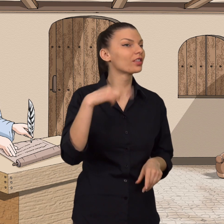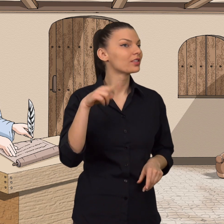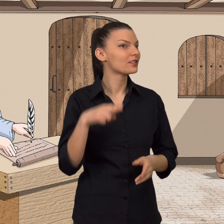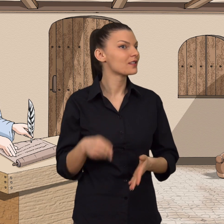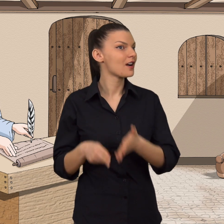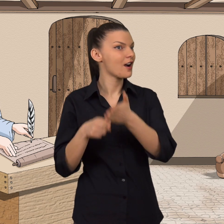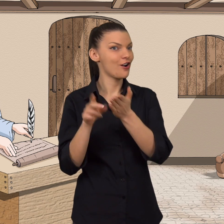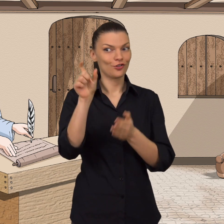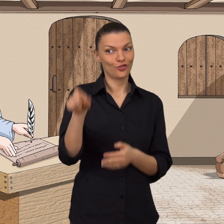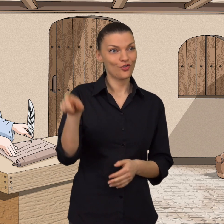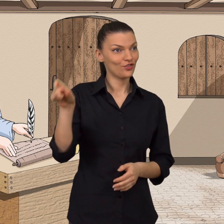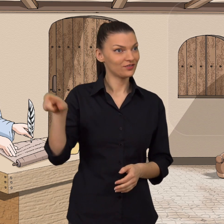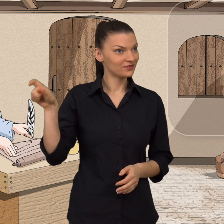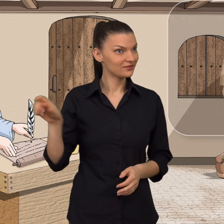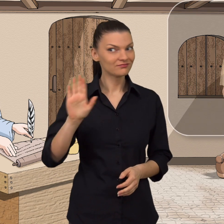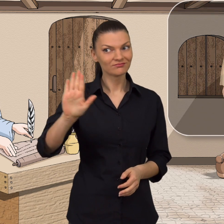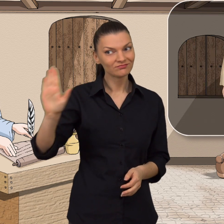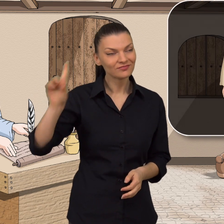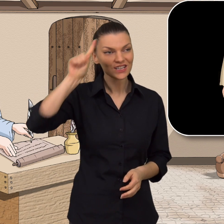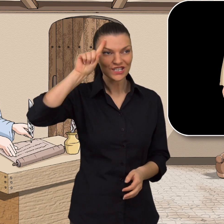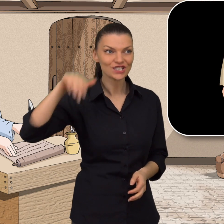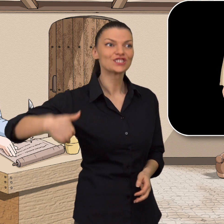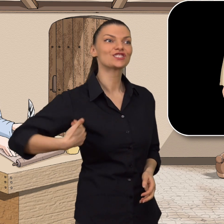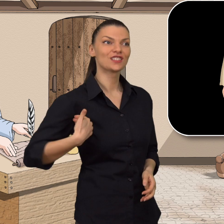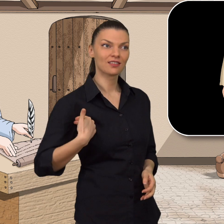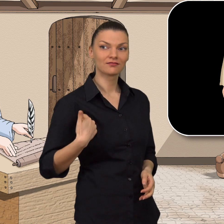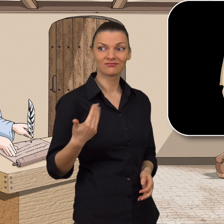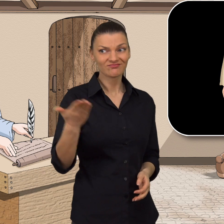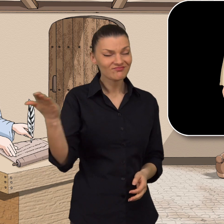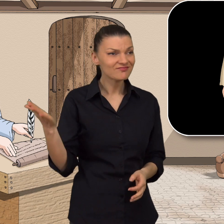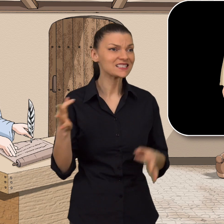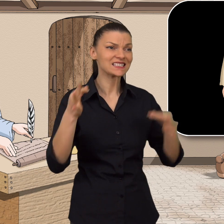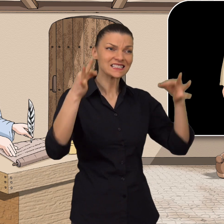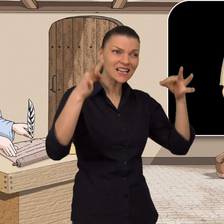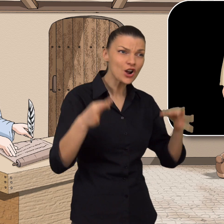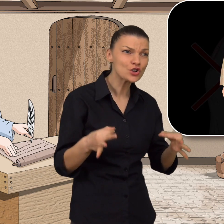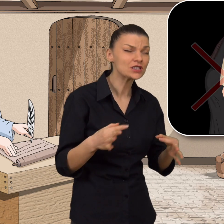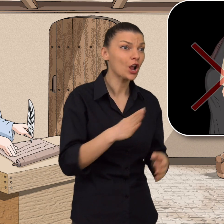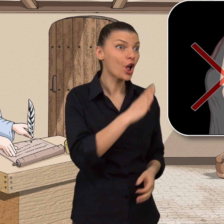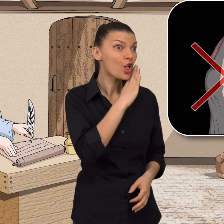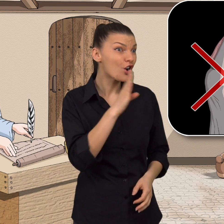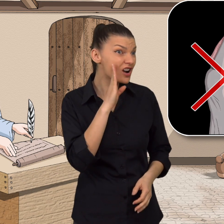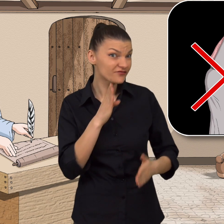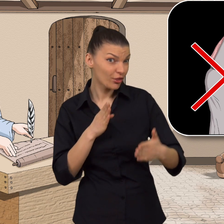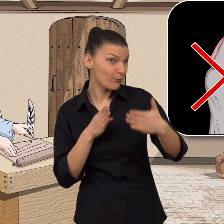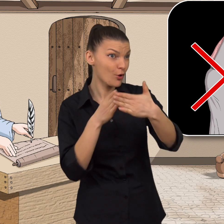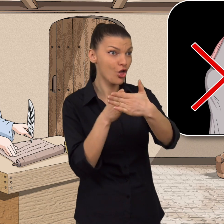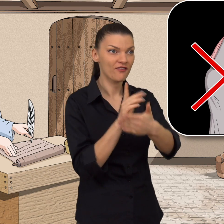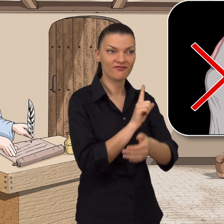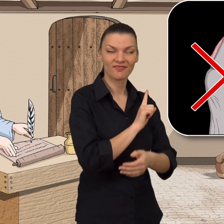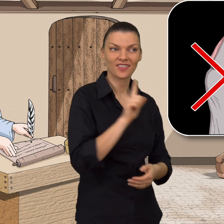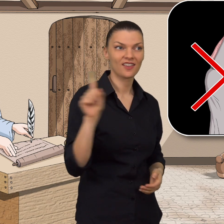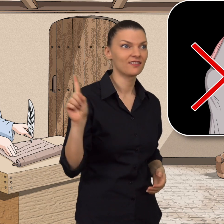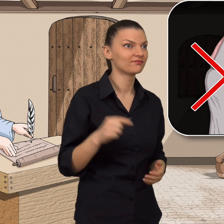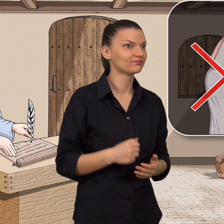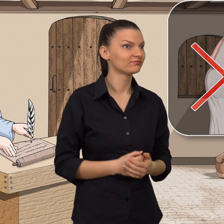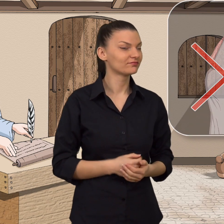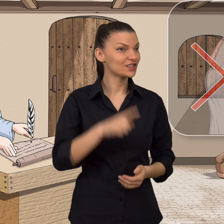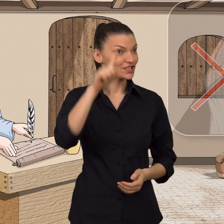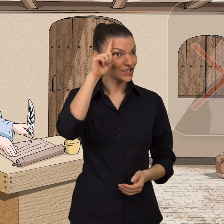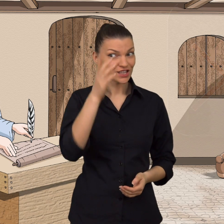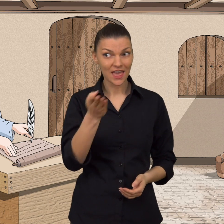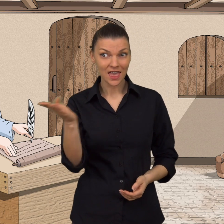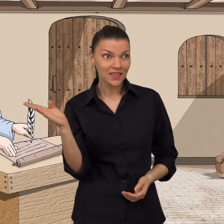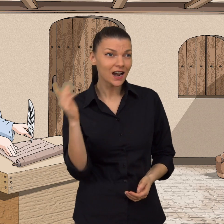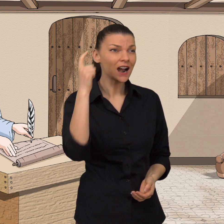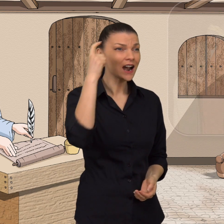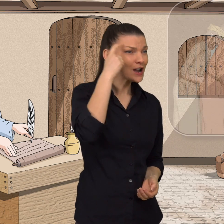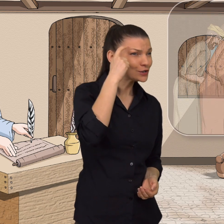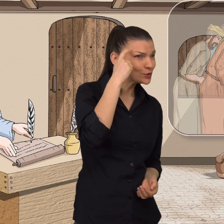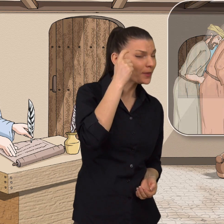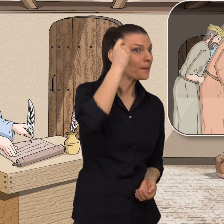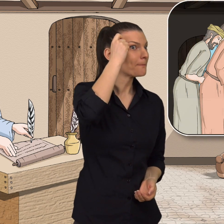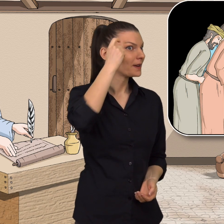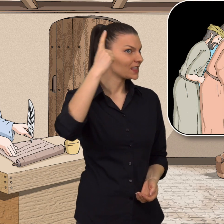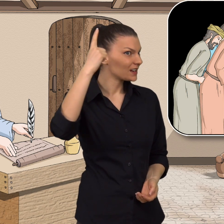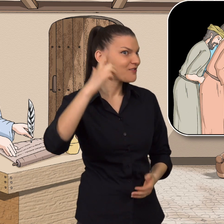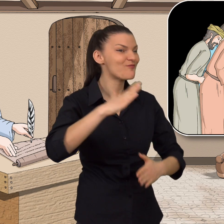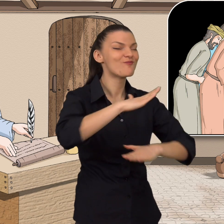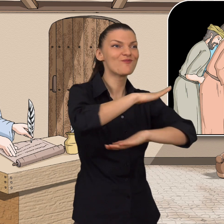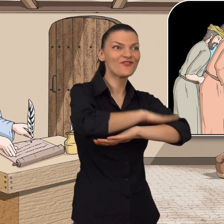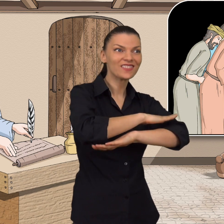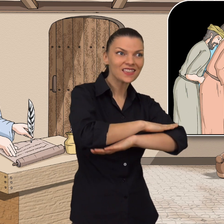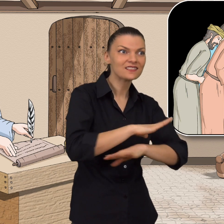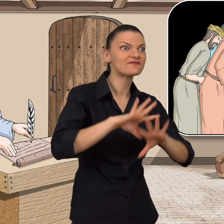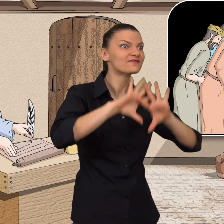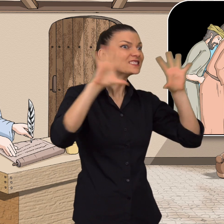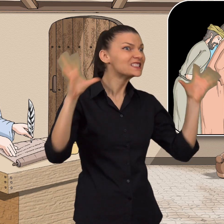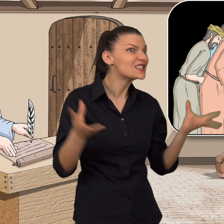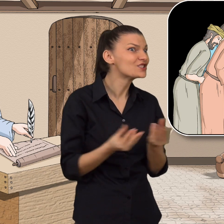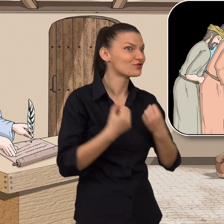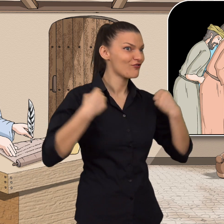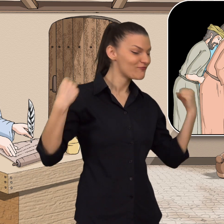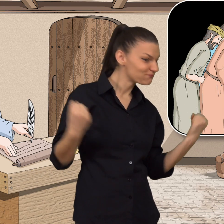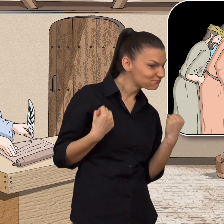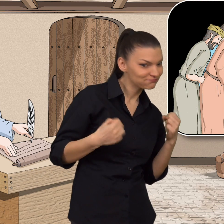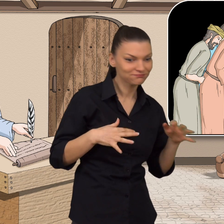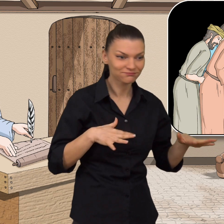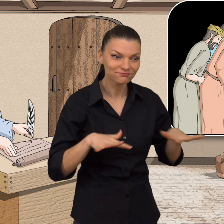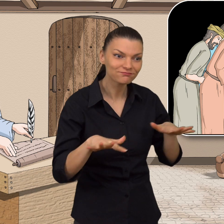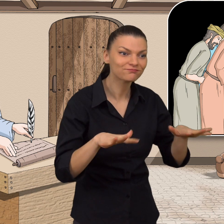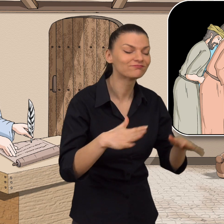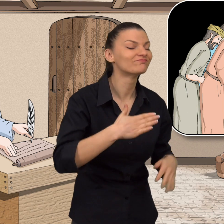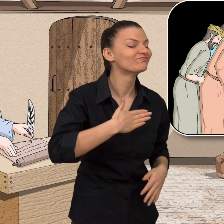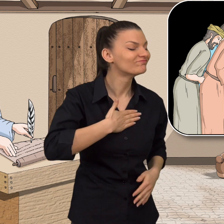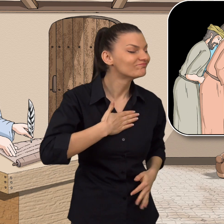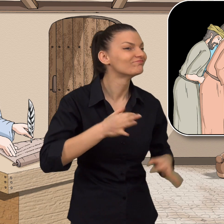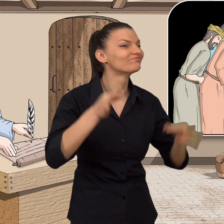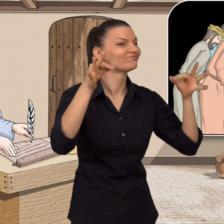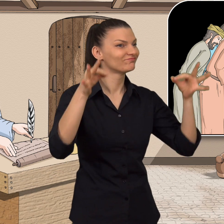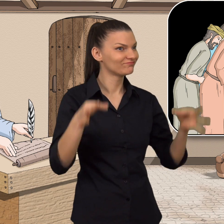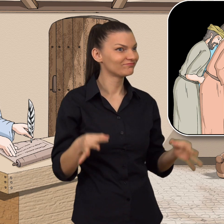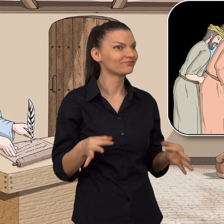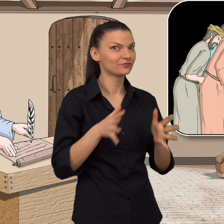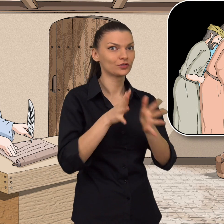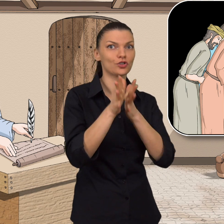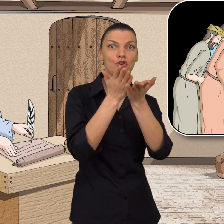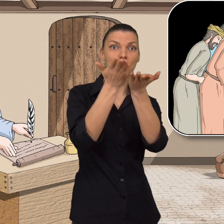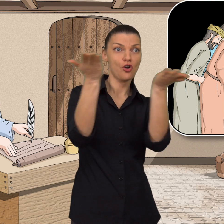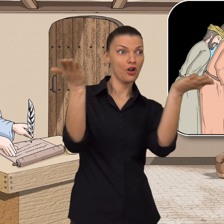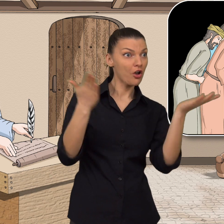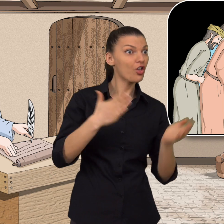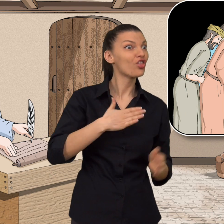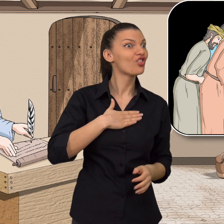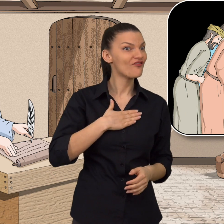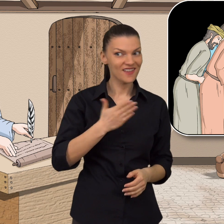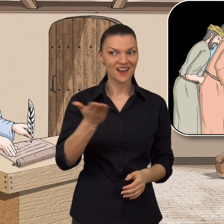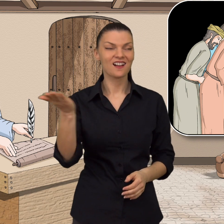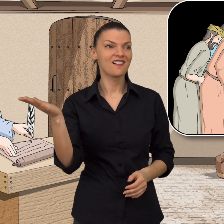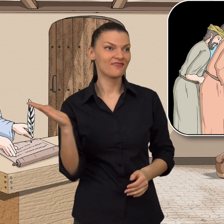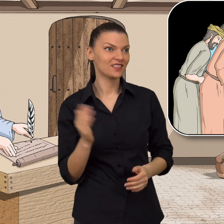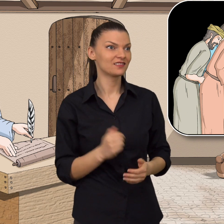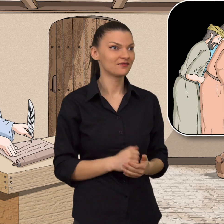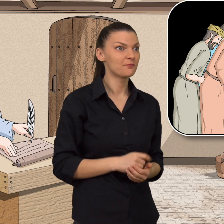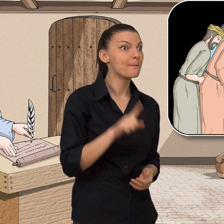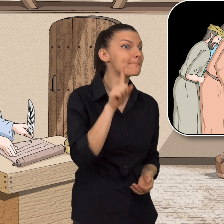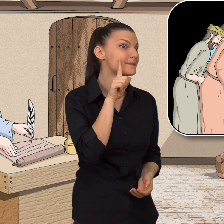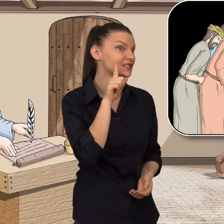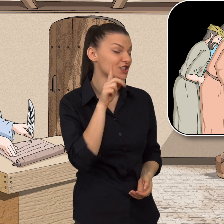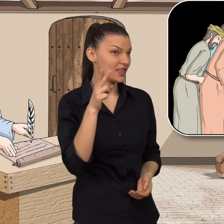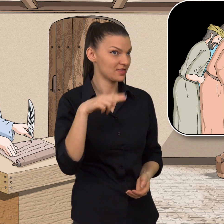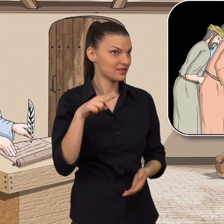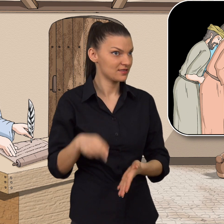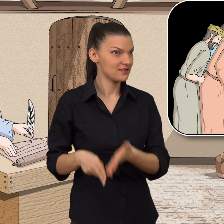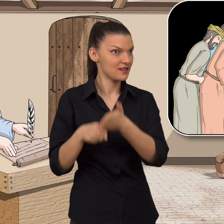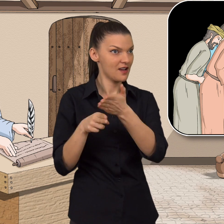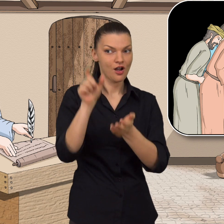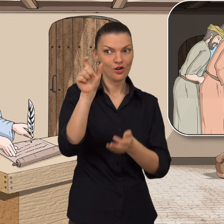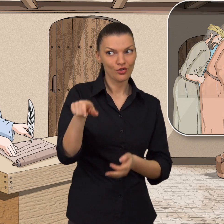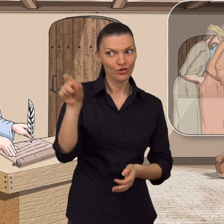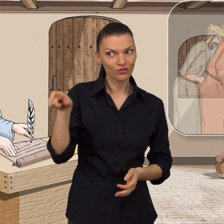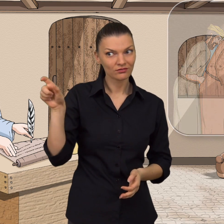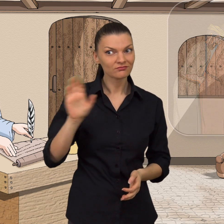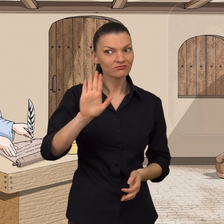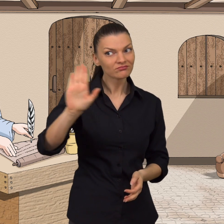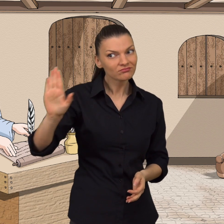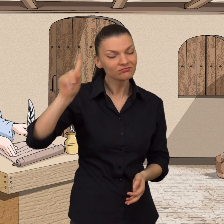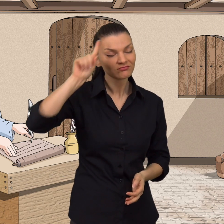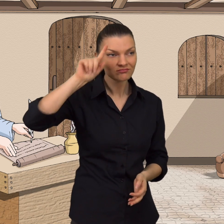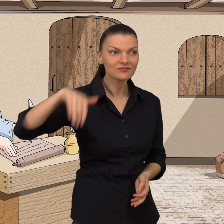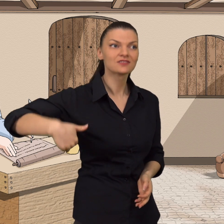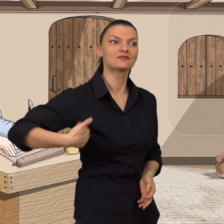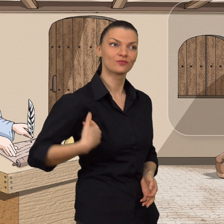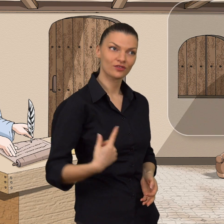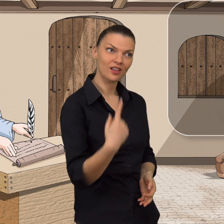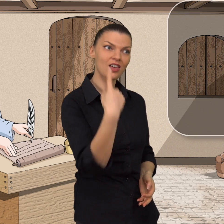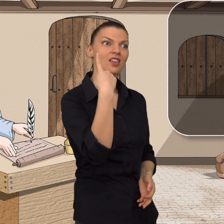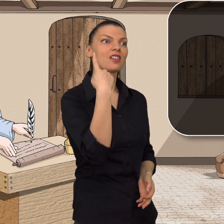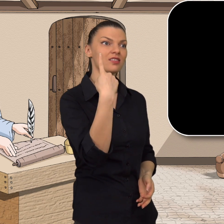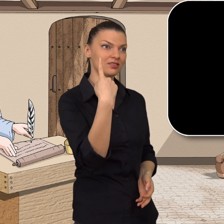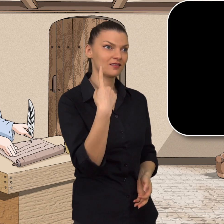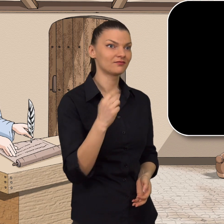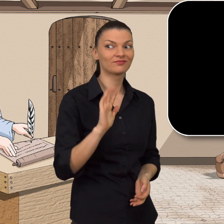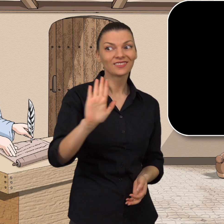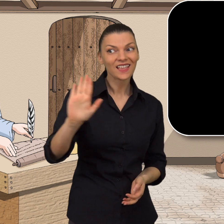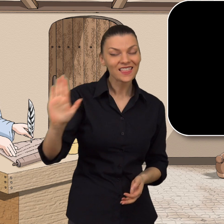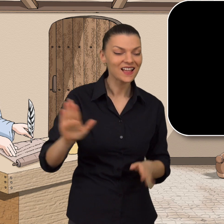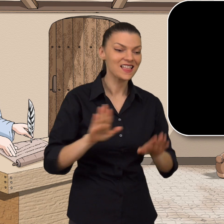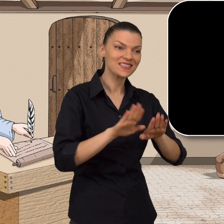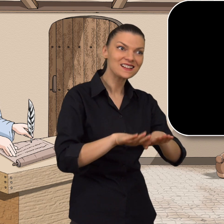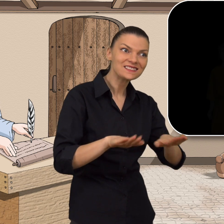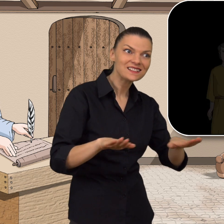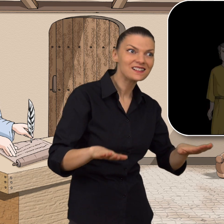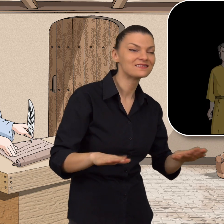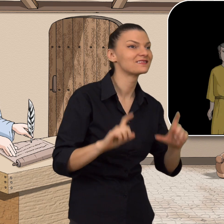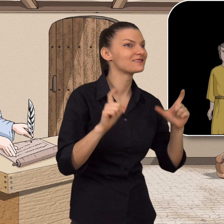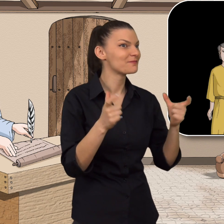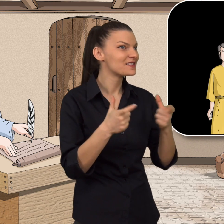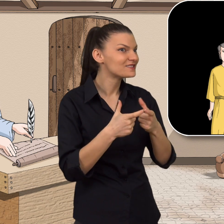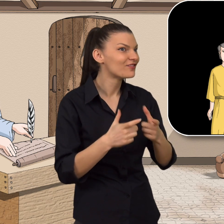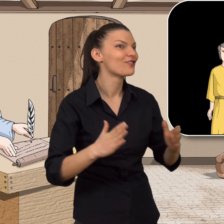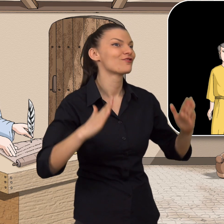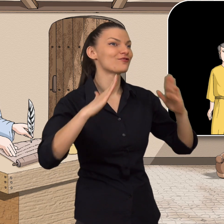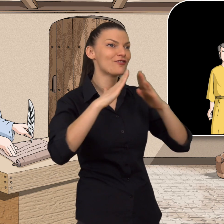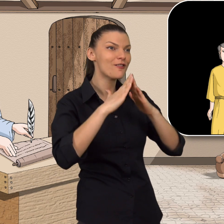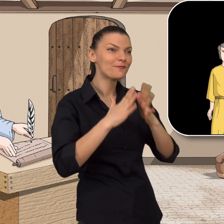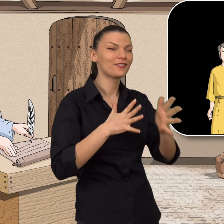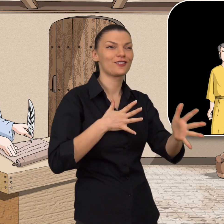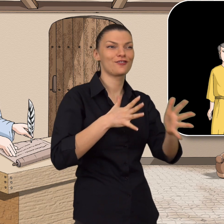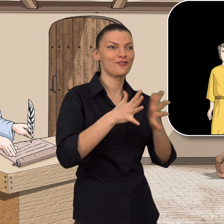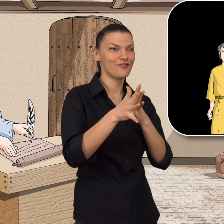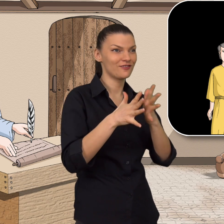In the same way, the women must be dignified, not slanderers, but temperate and faithful in all things.